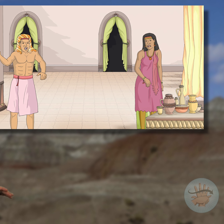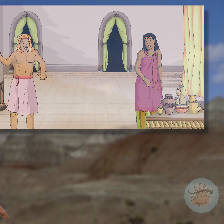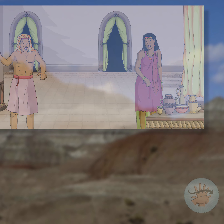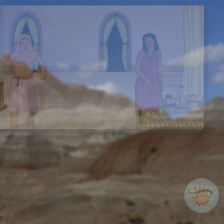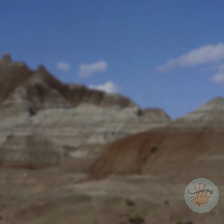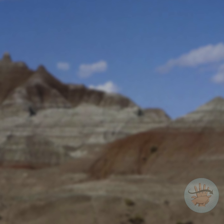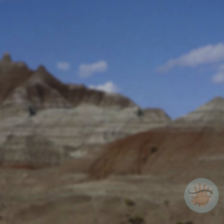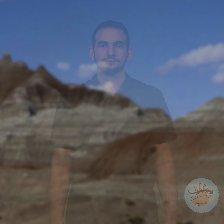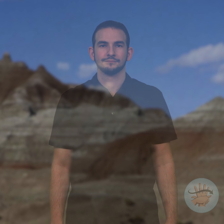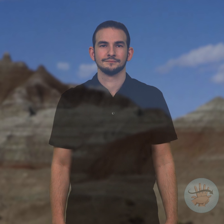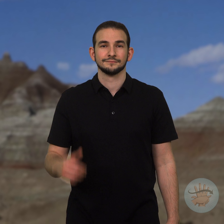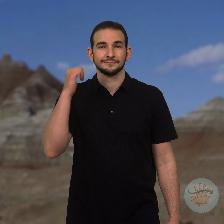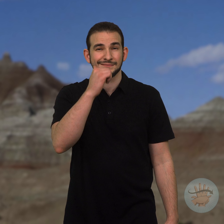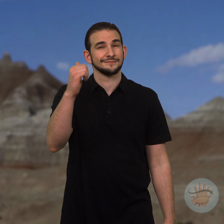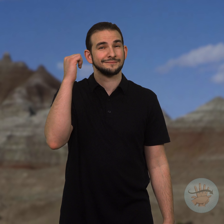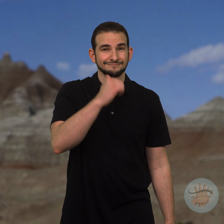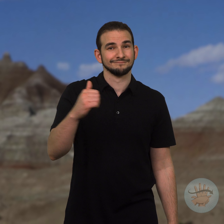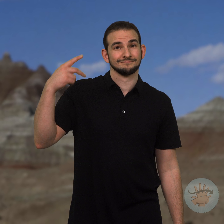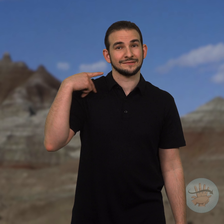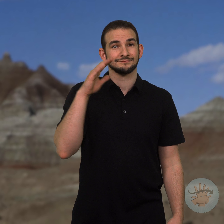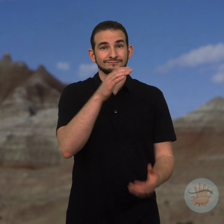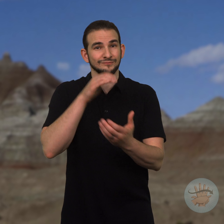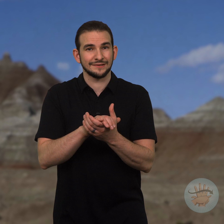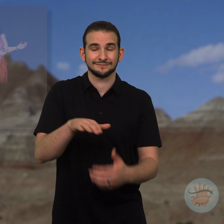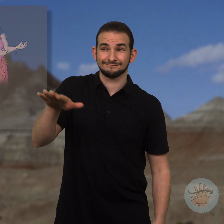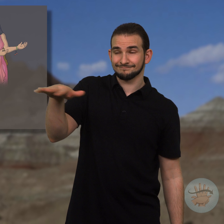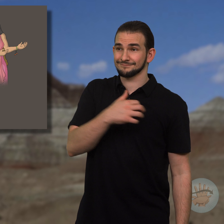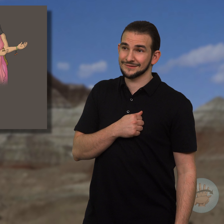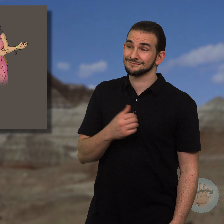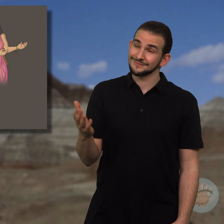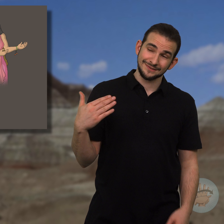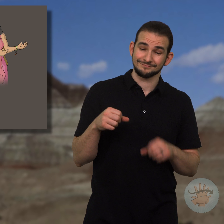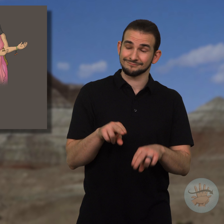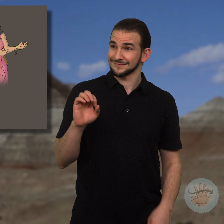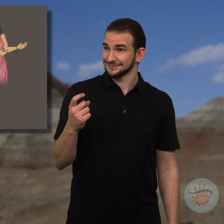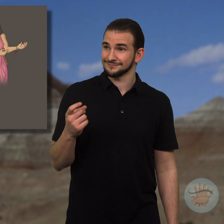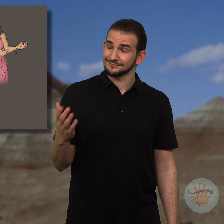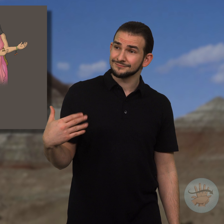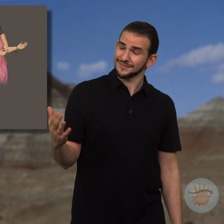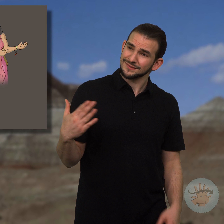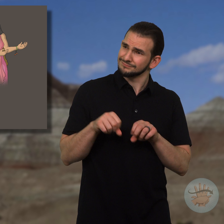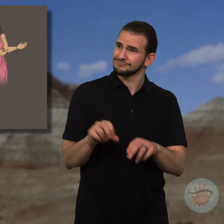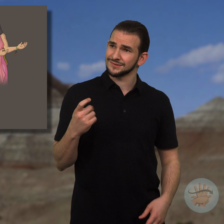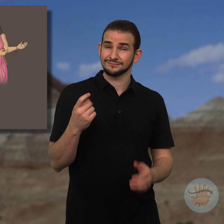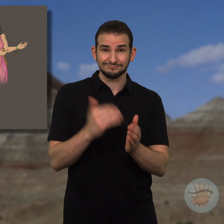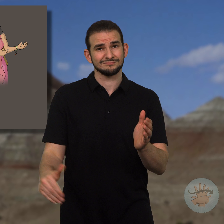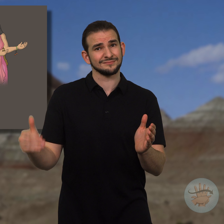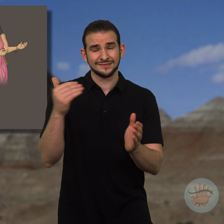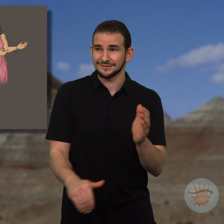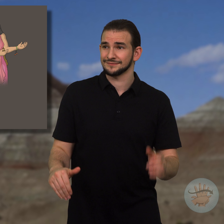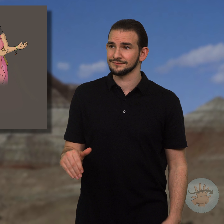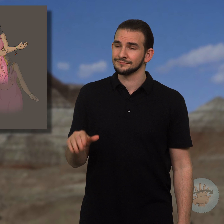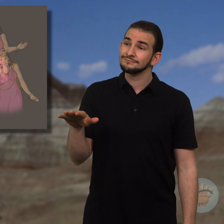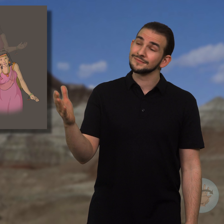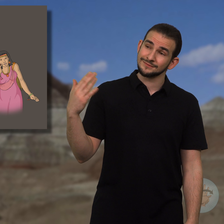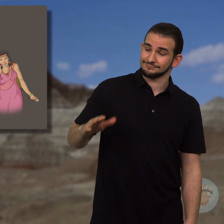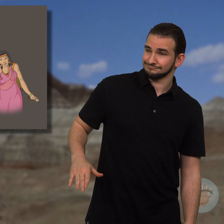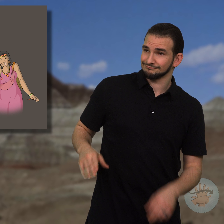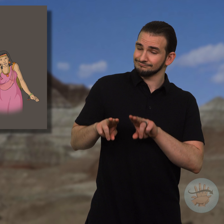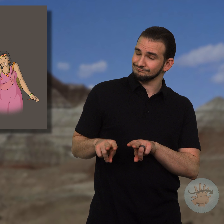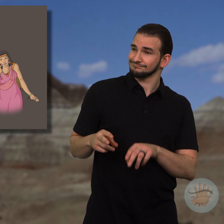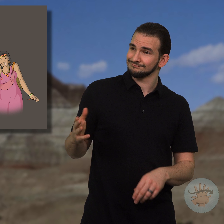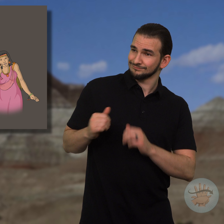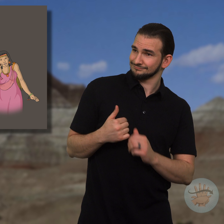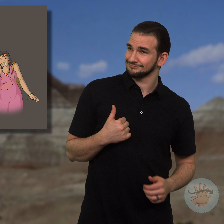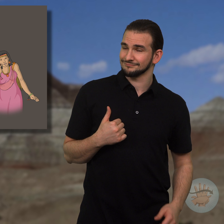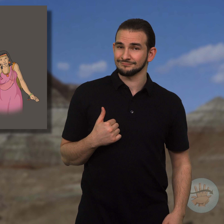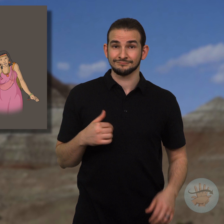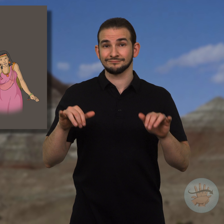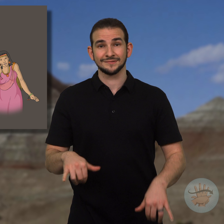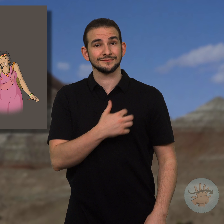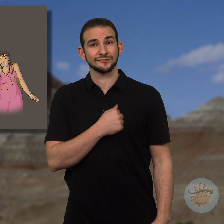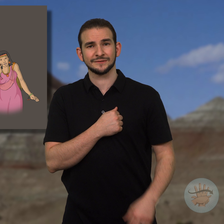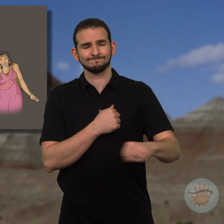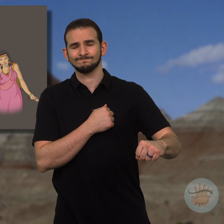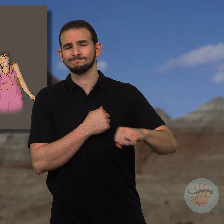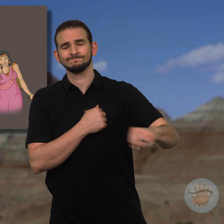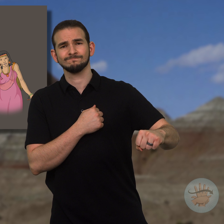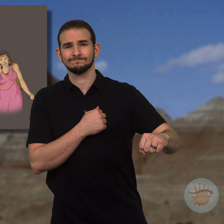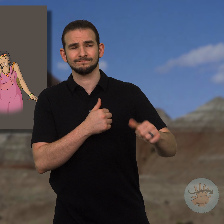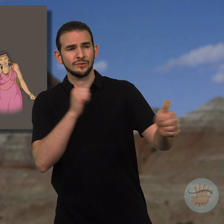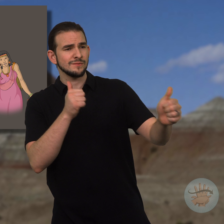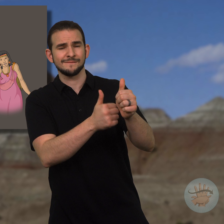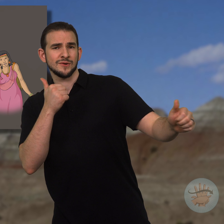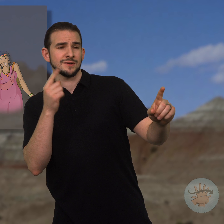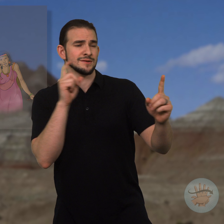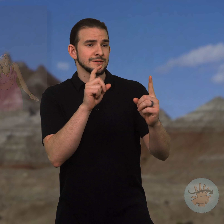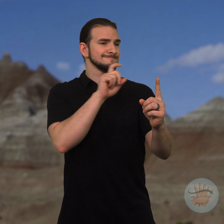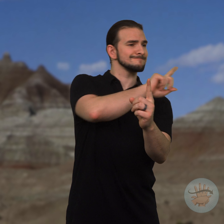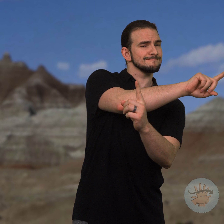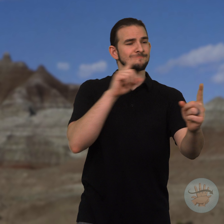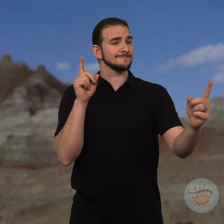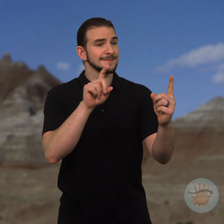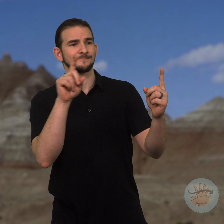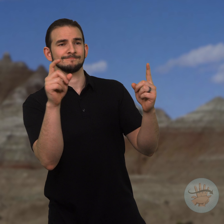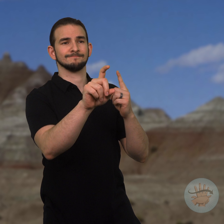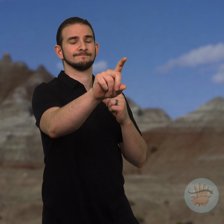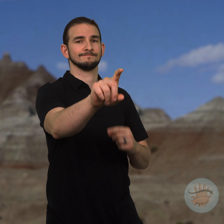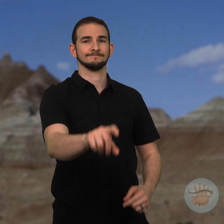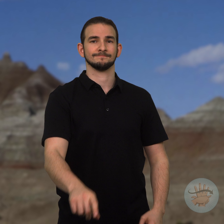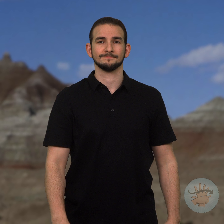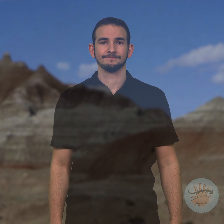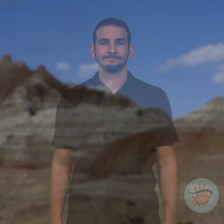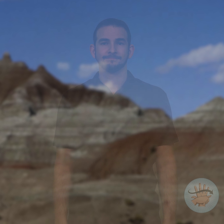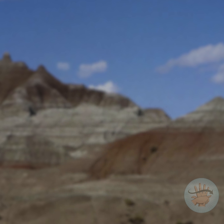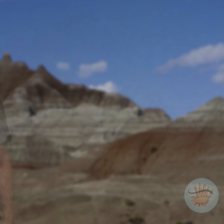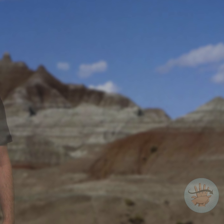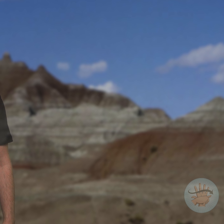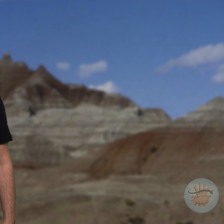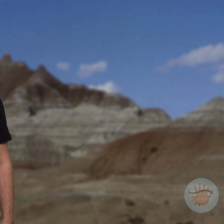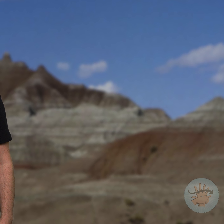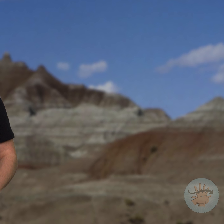Although Potiphar’s wife spoke to Joseph day after day, he refused to go to bed with her or even be near her.